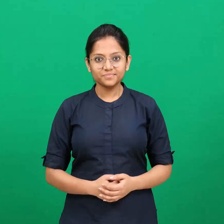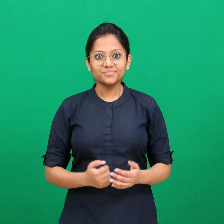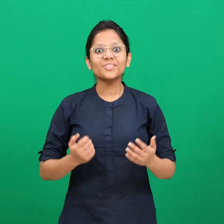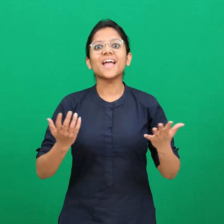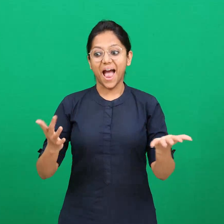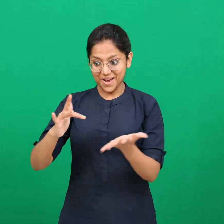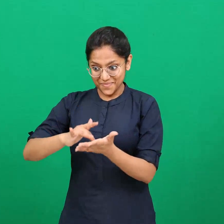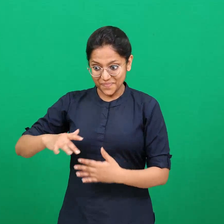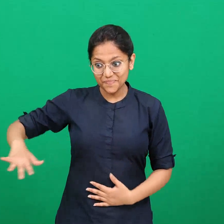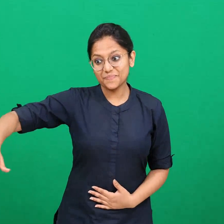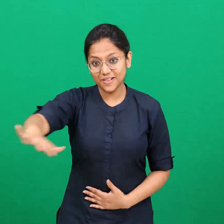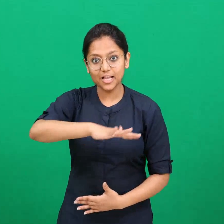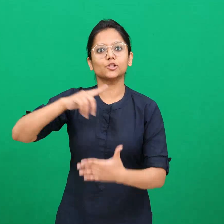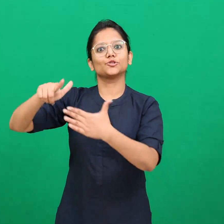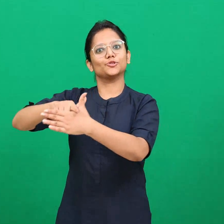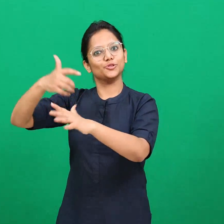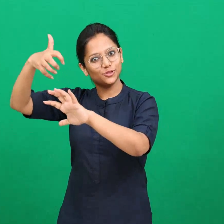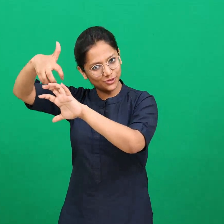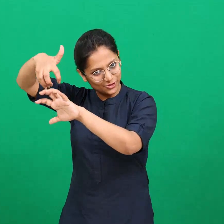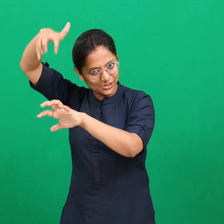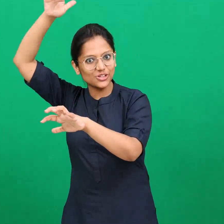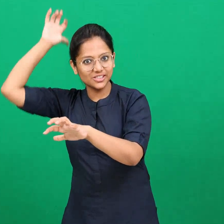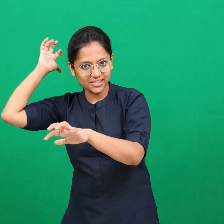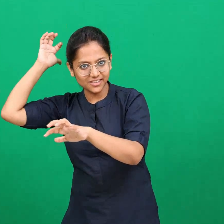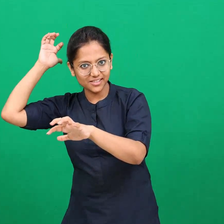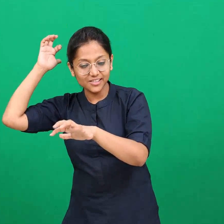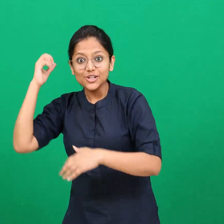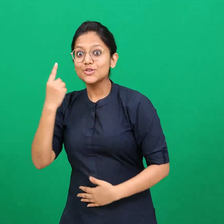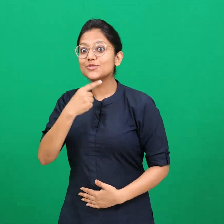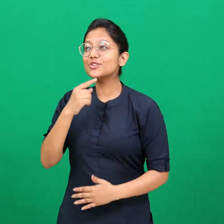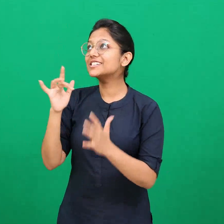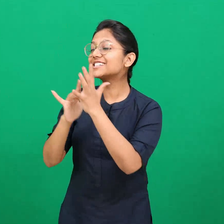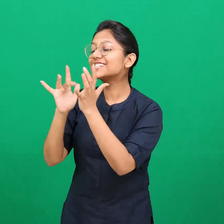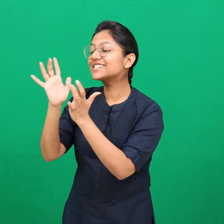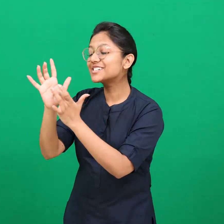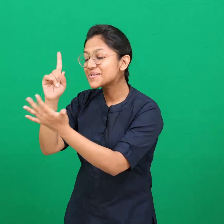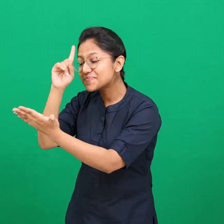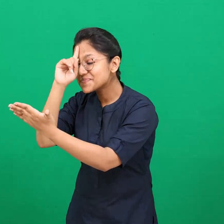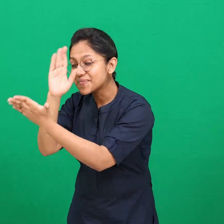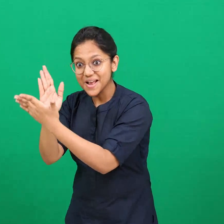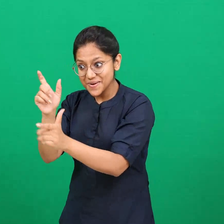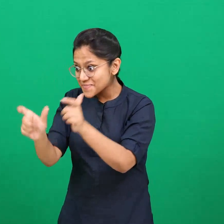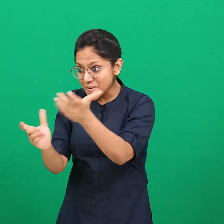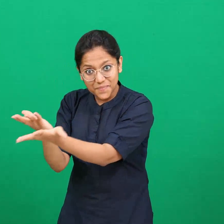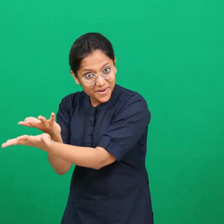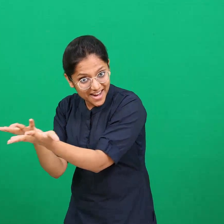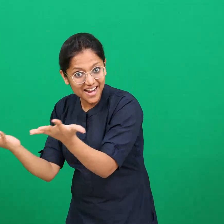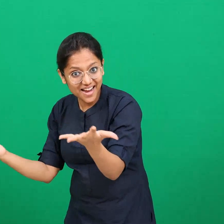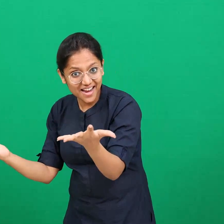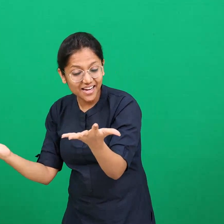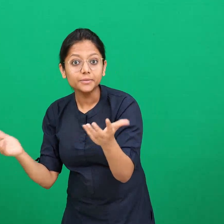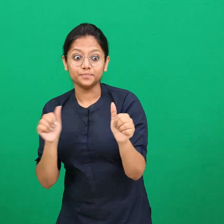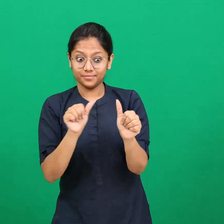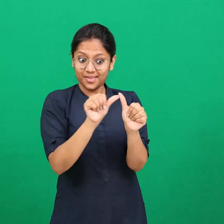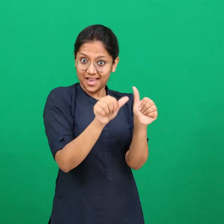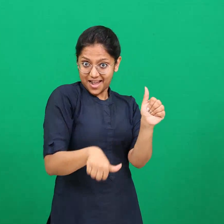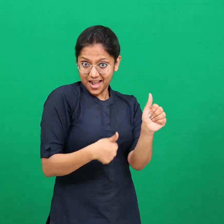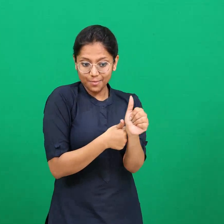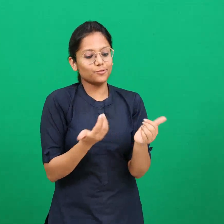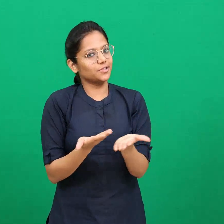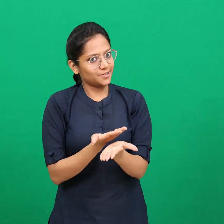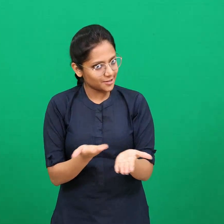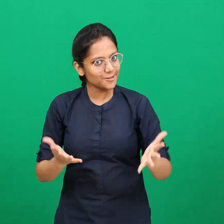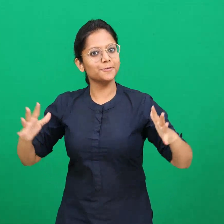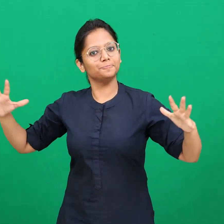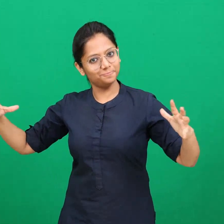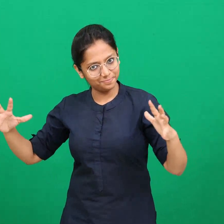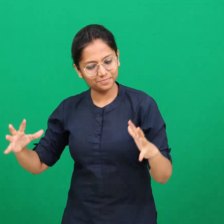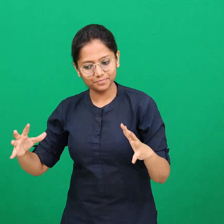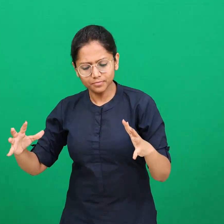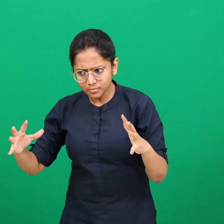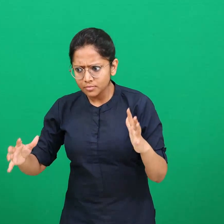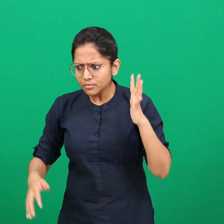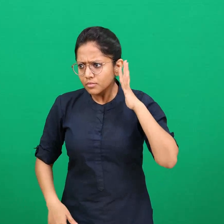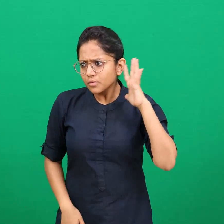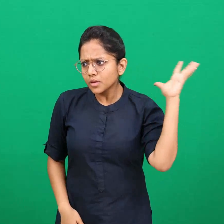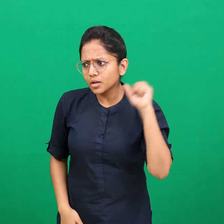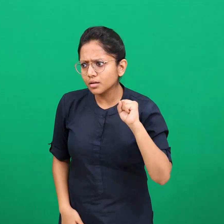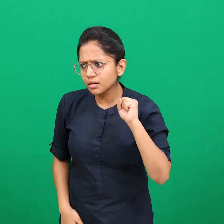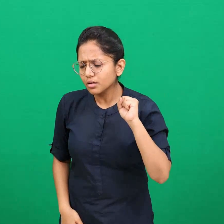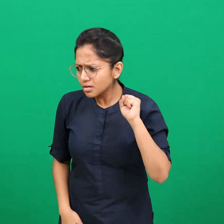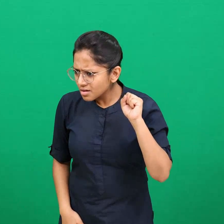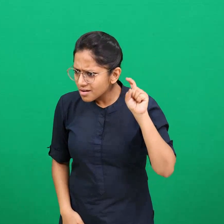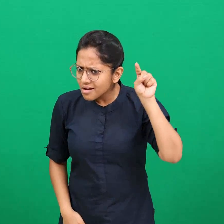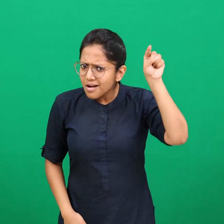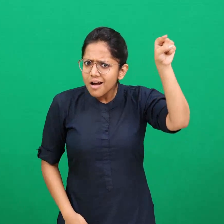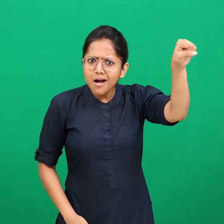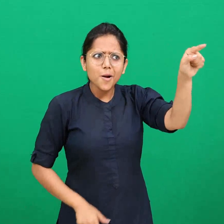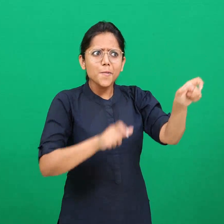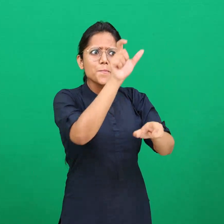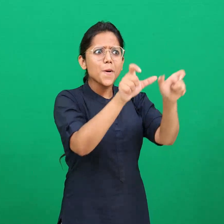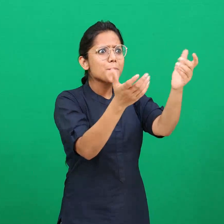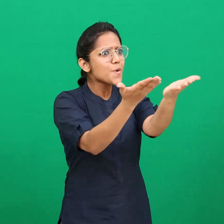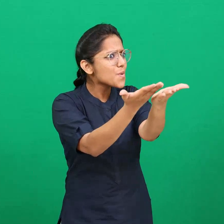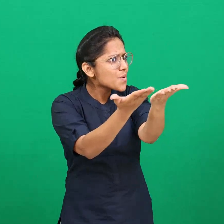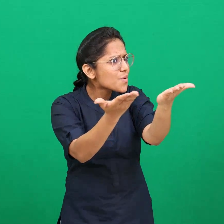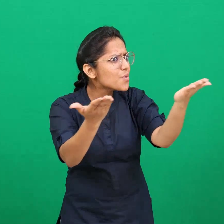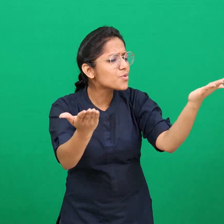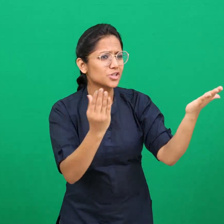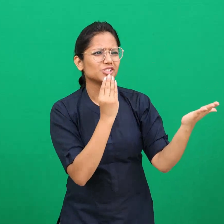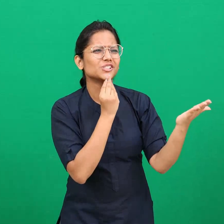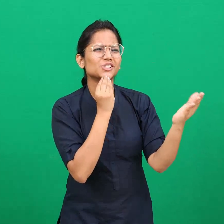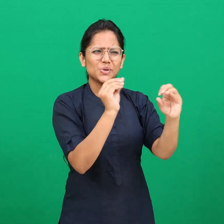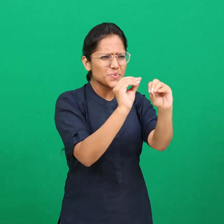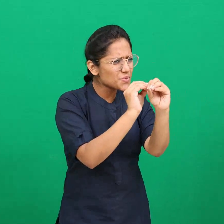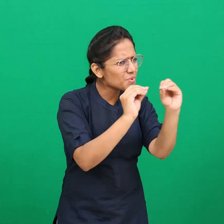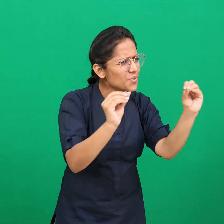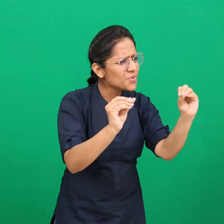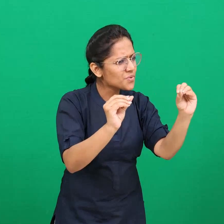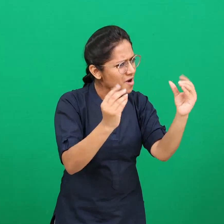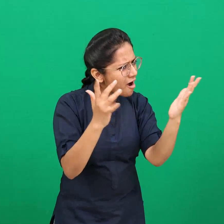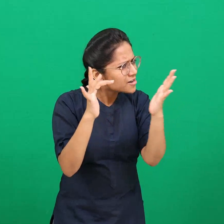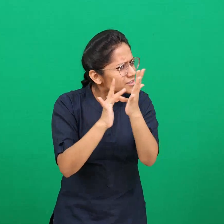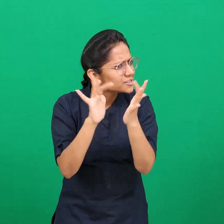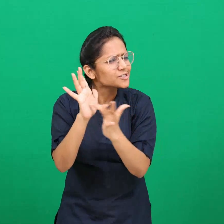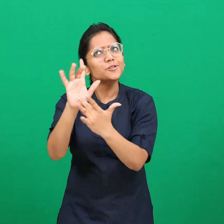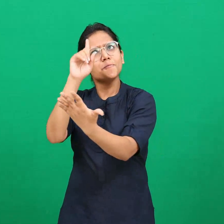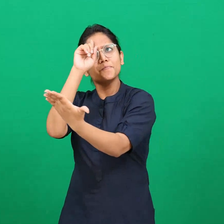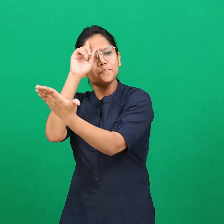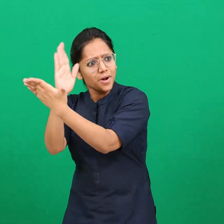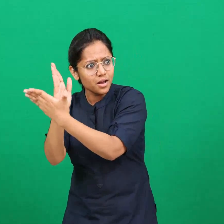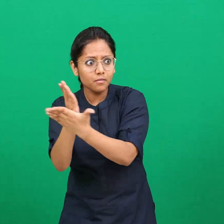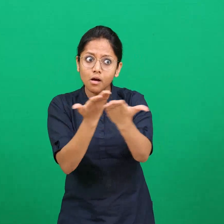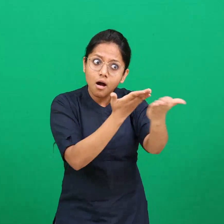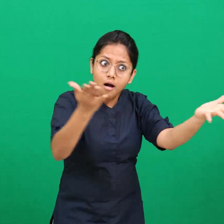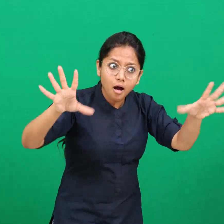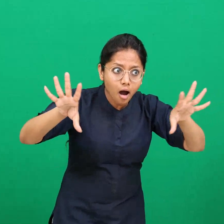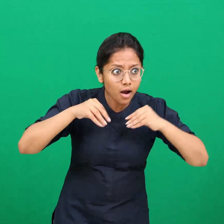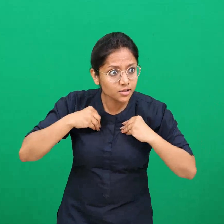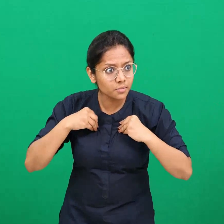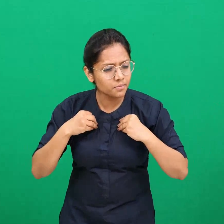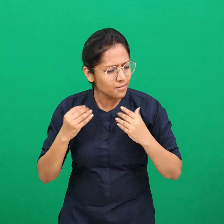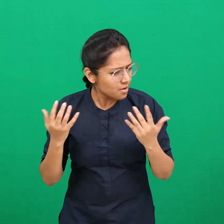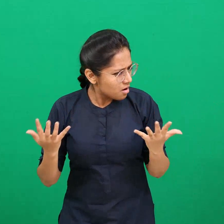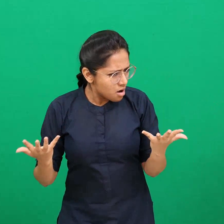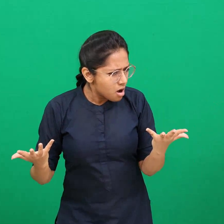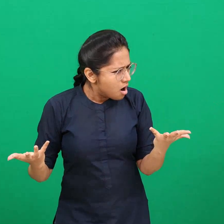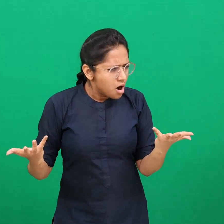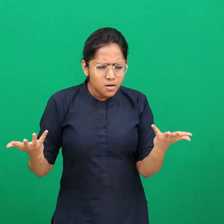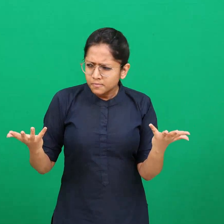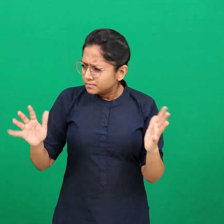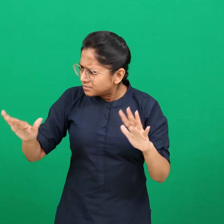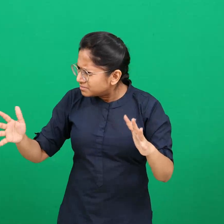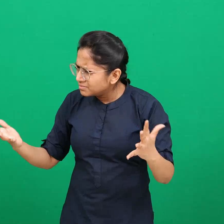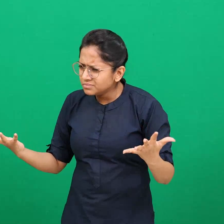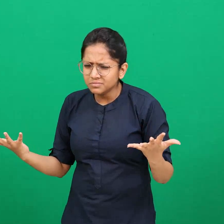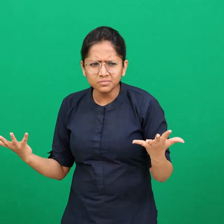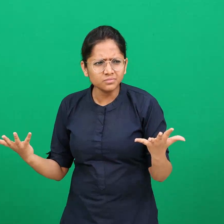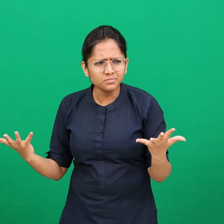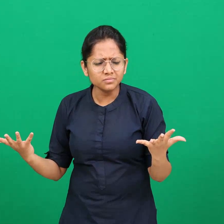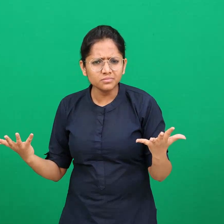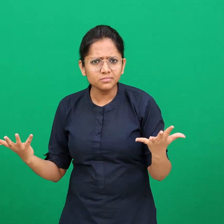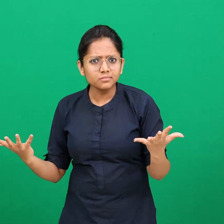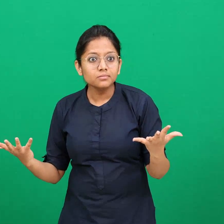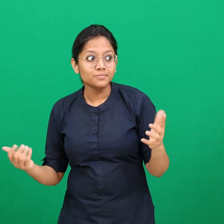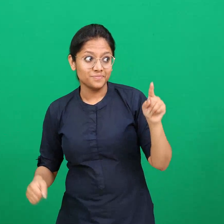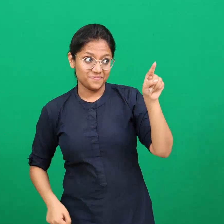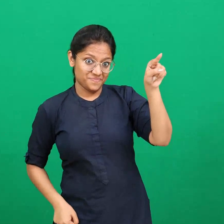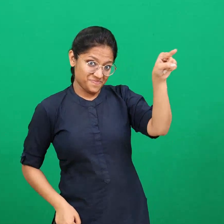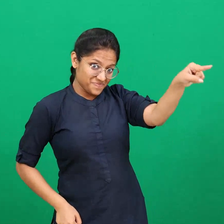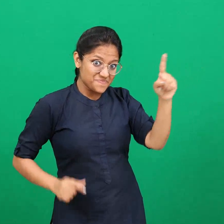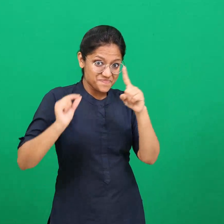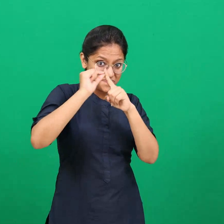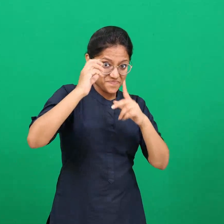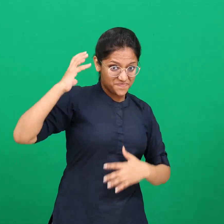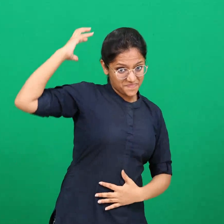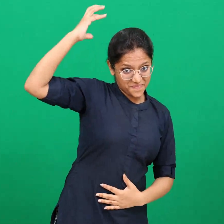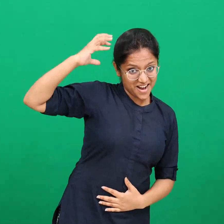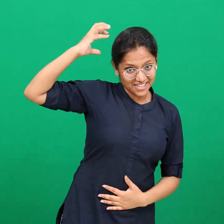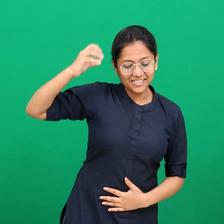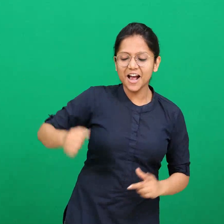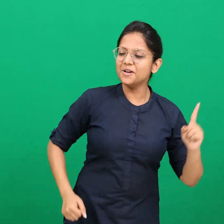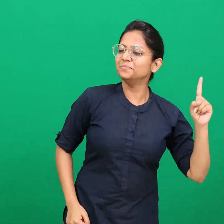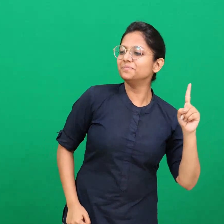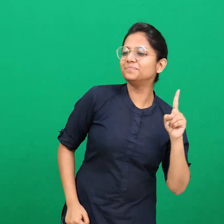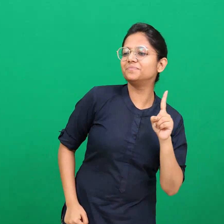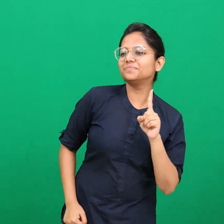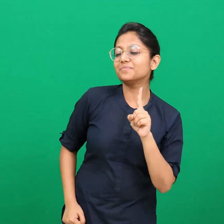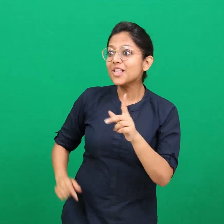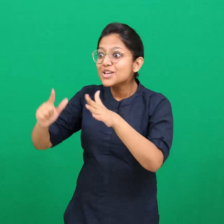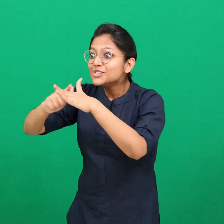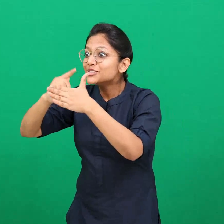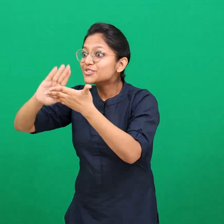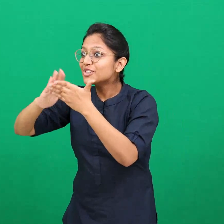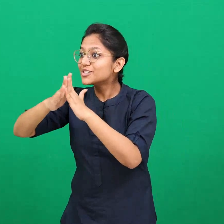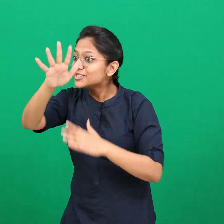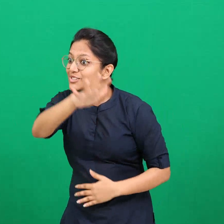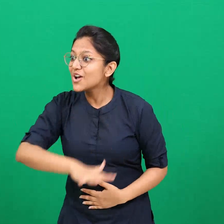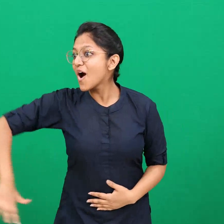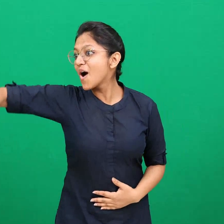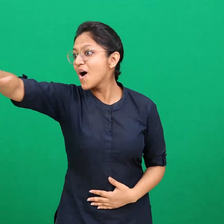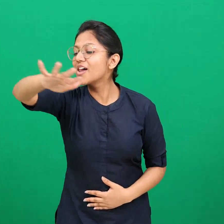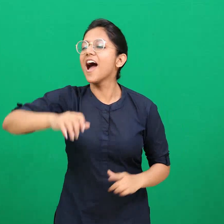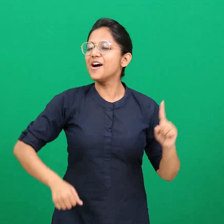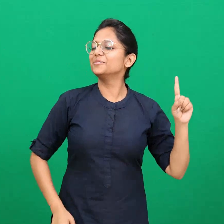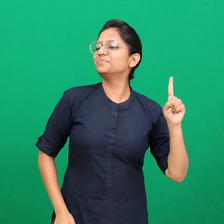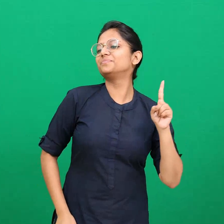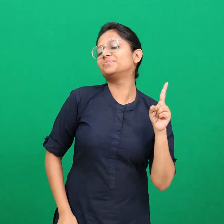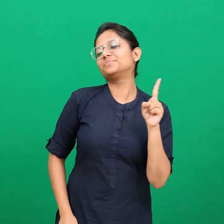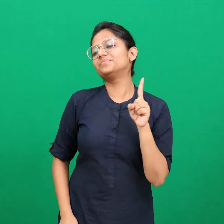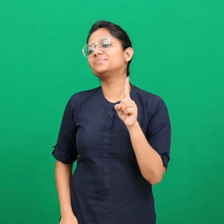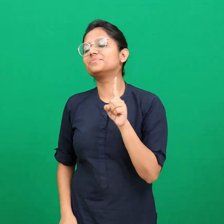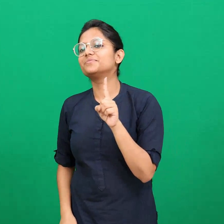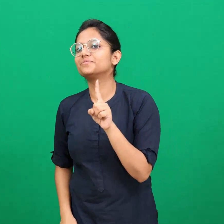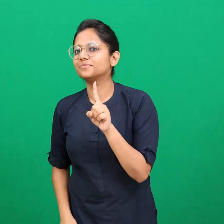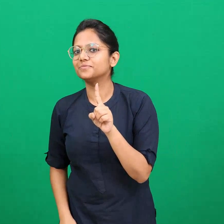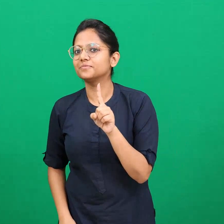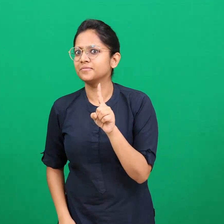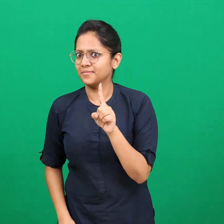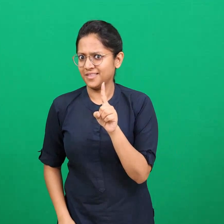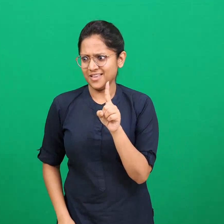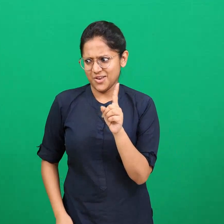The apostles and brothers throughout Judea soon heard that the Gentiles also had received the word of God.